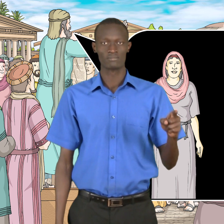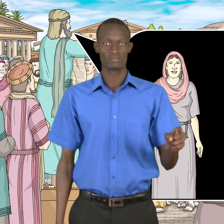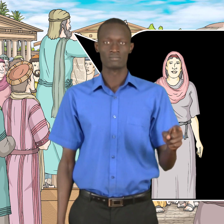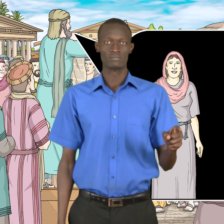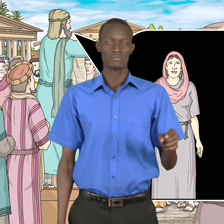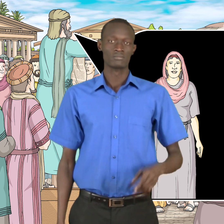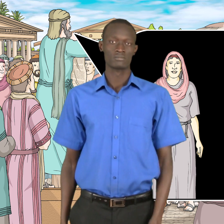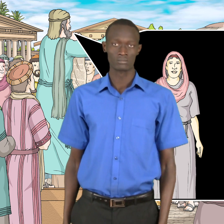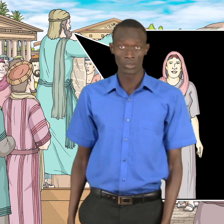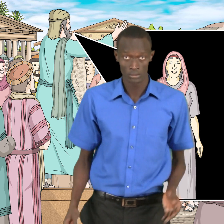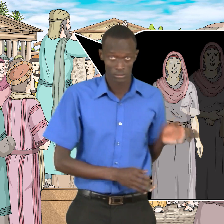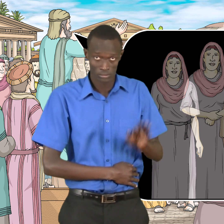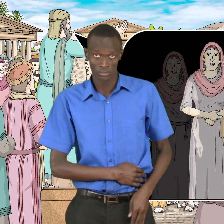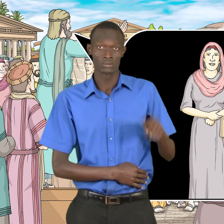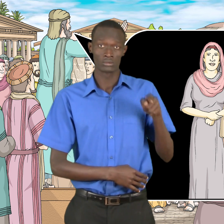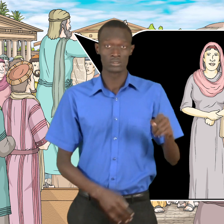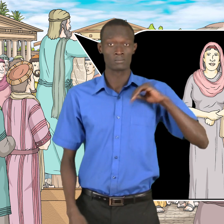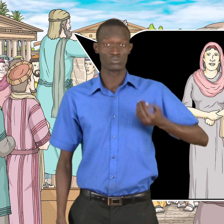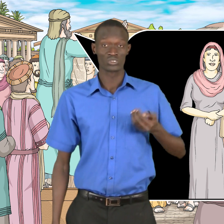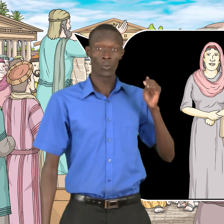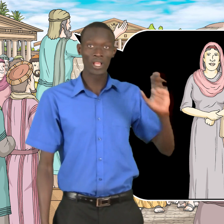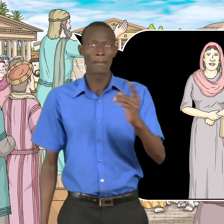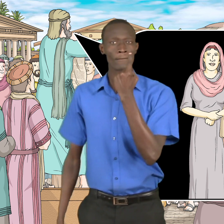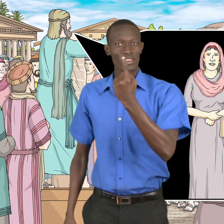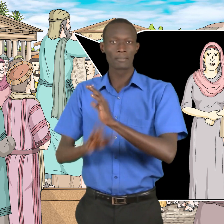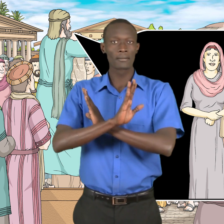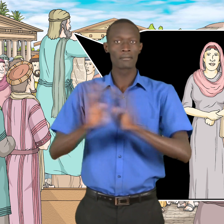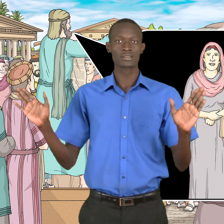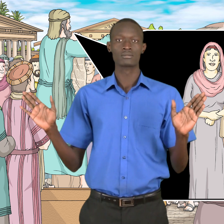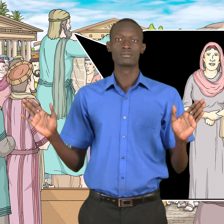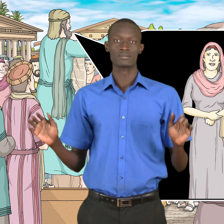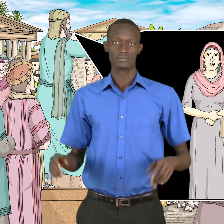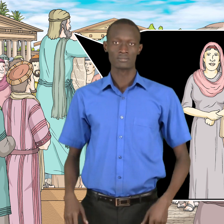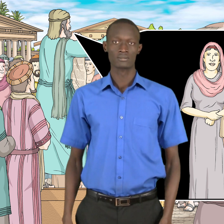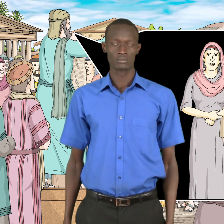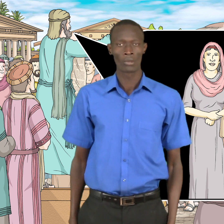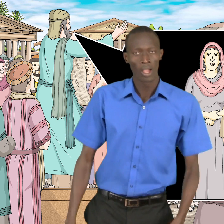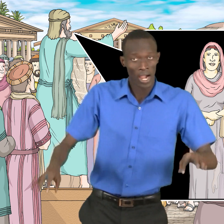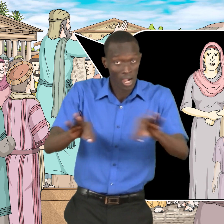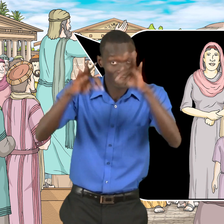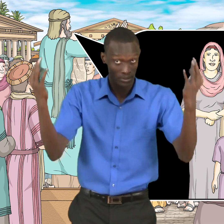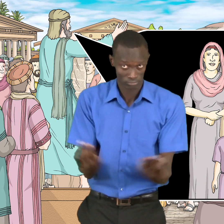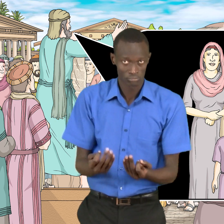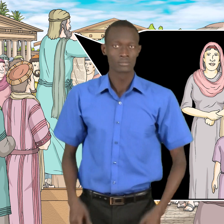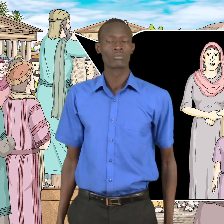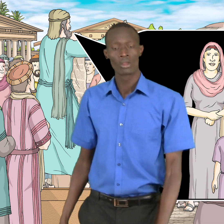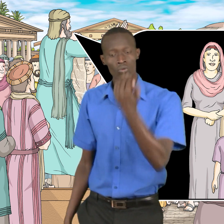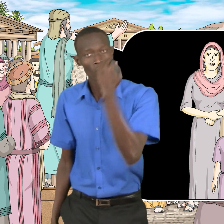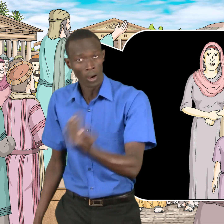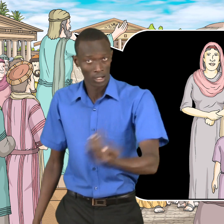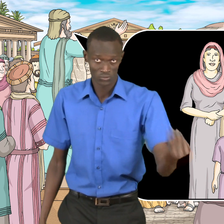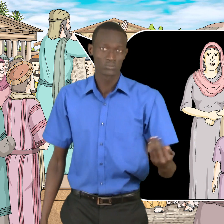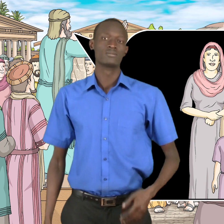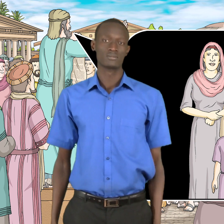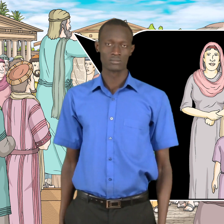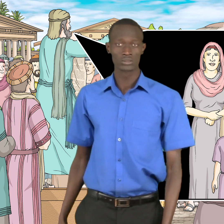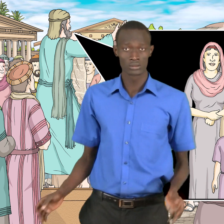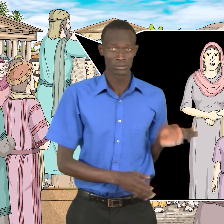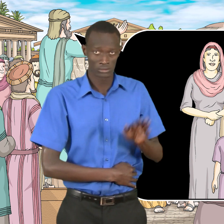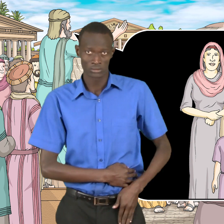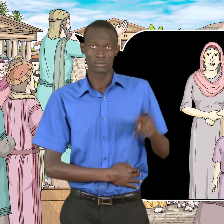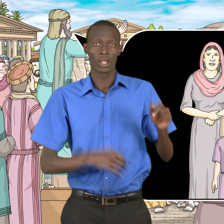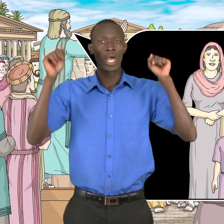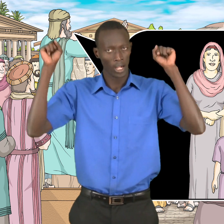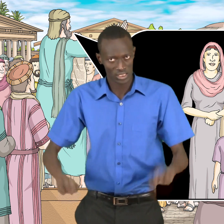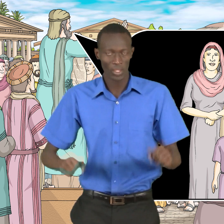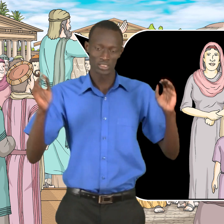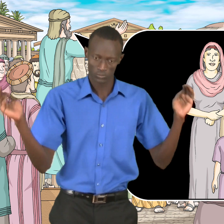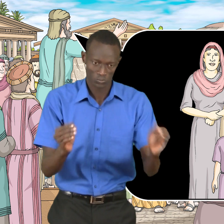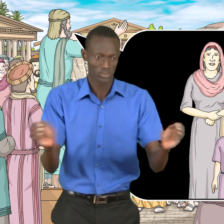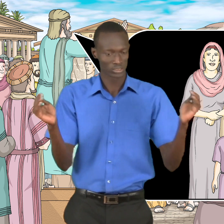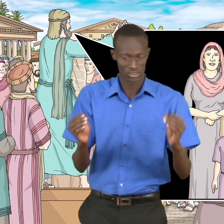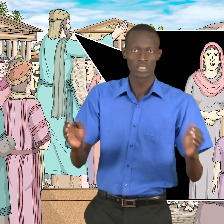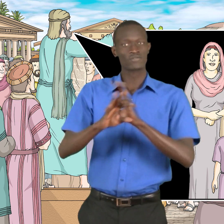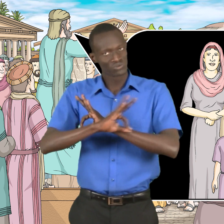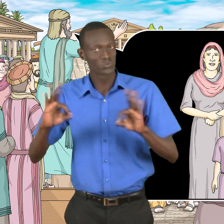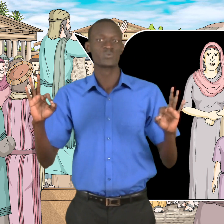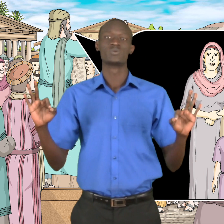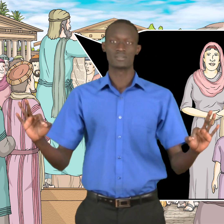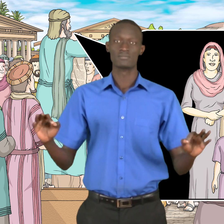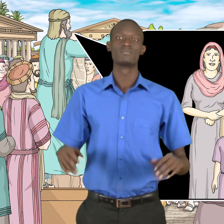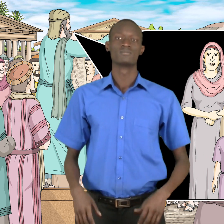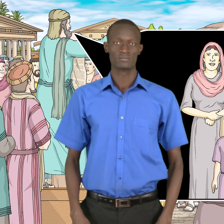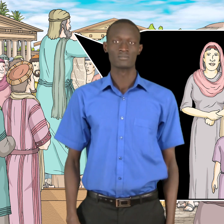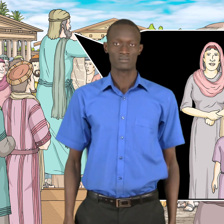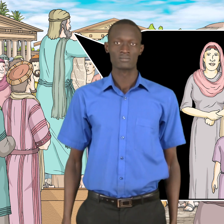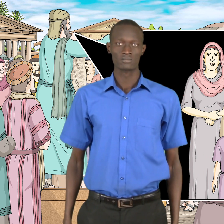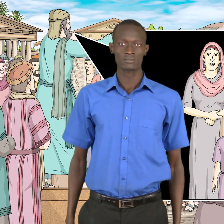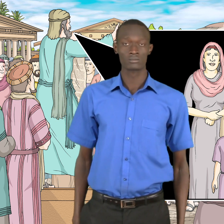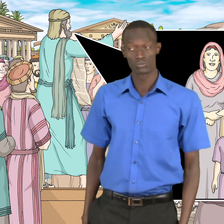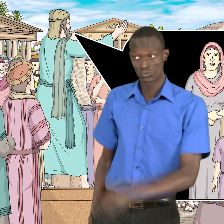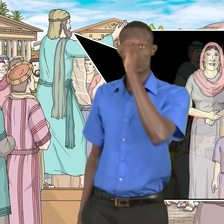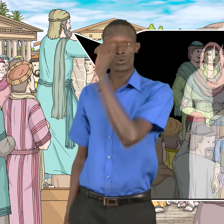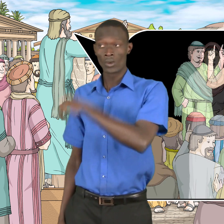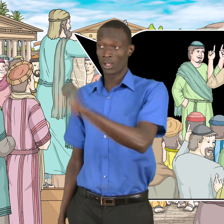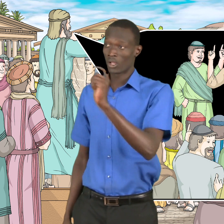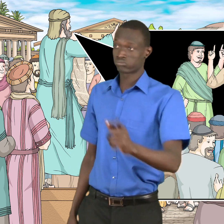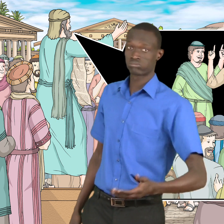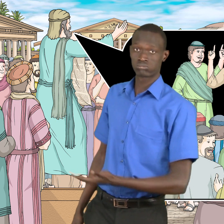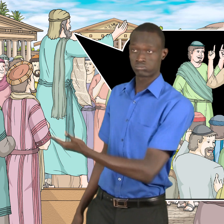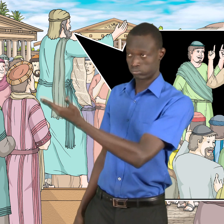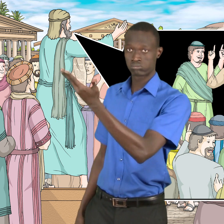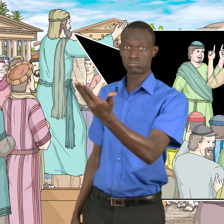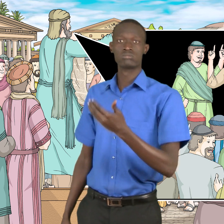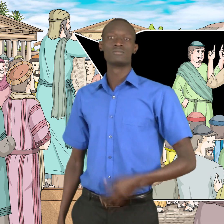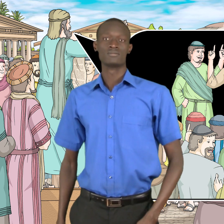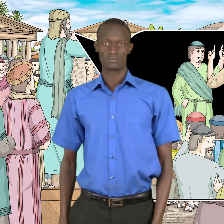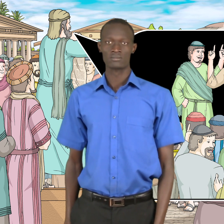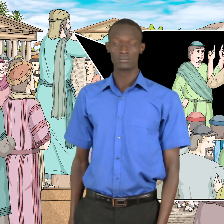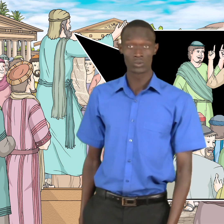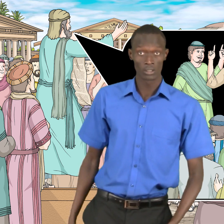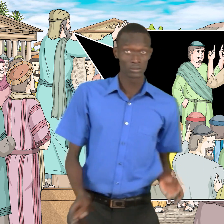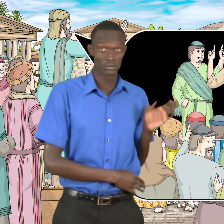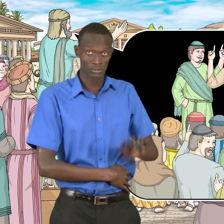A deacon must be the husband of but one wife, a good manager of his children and of his own household.